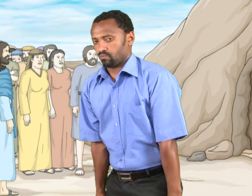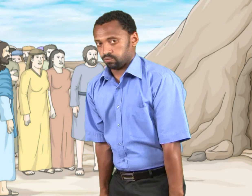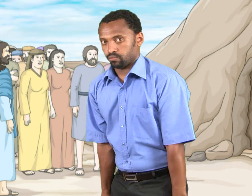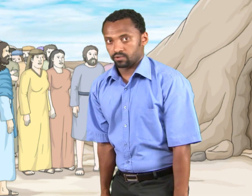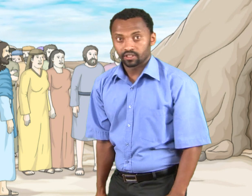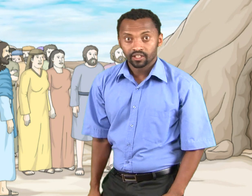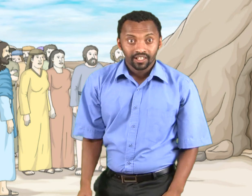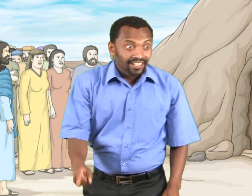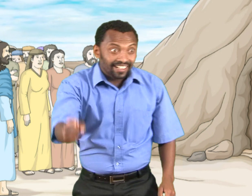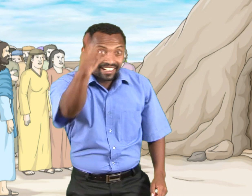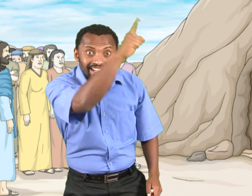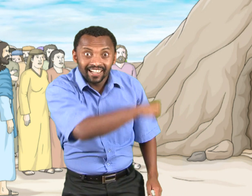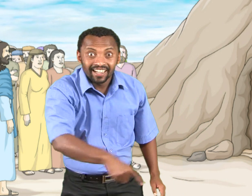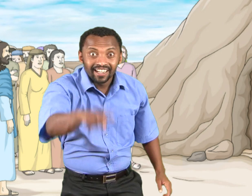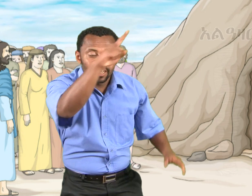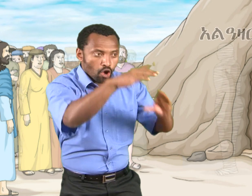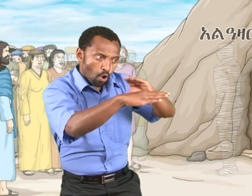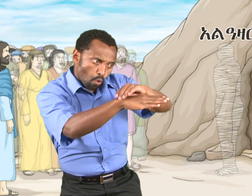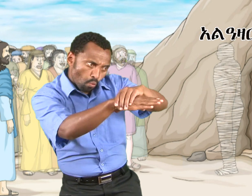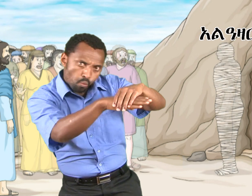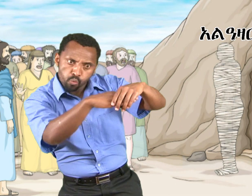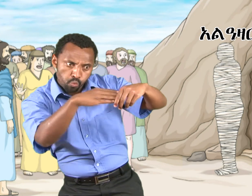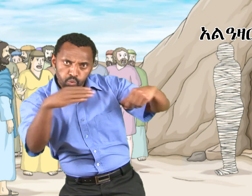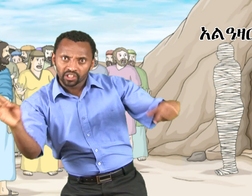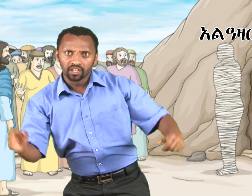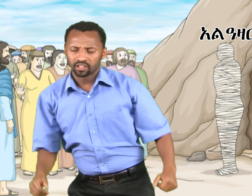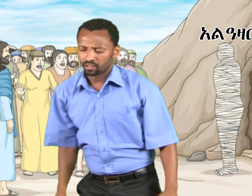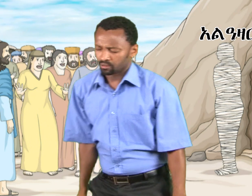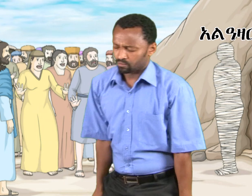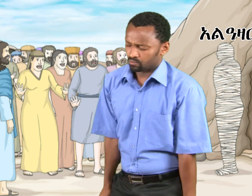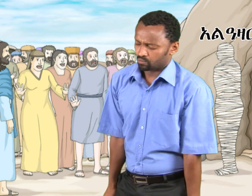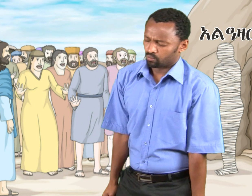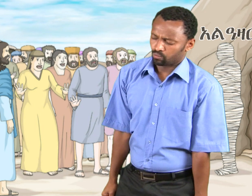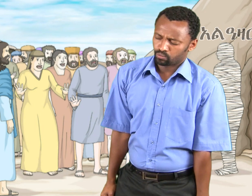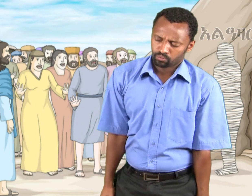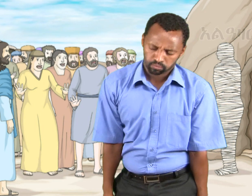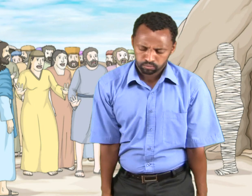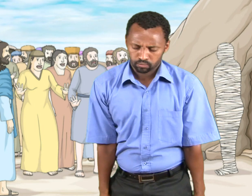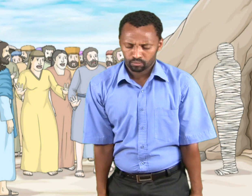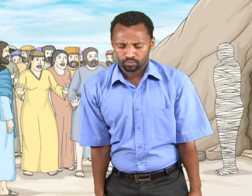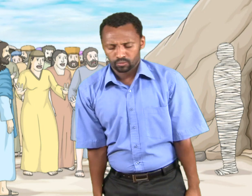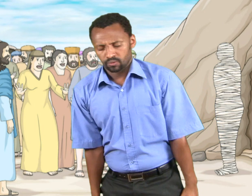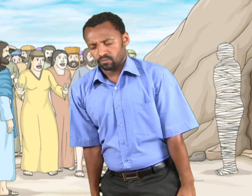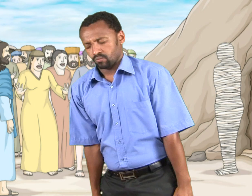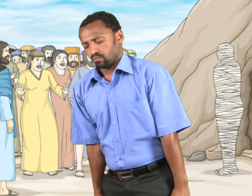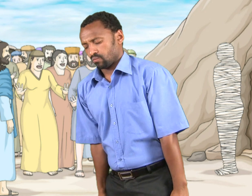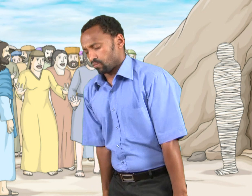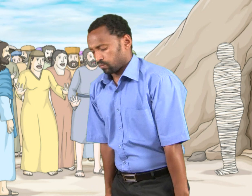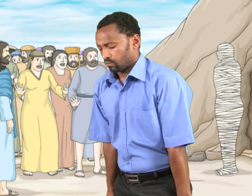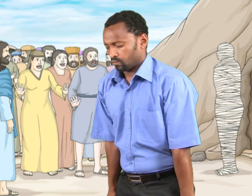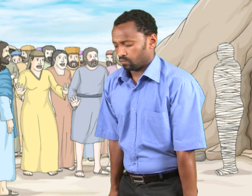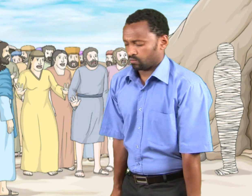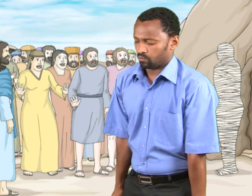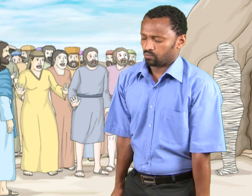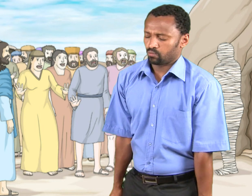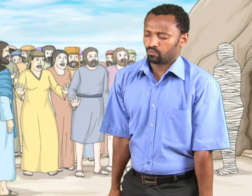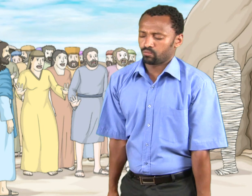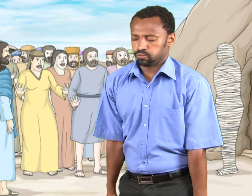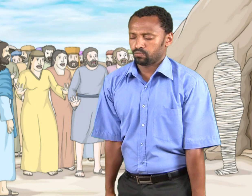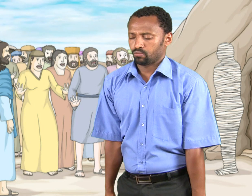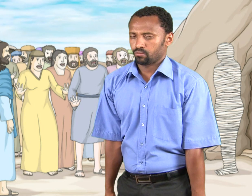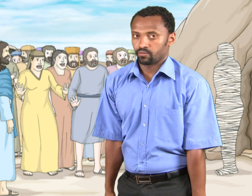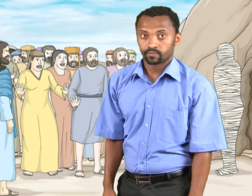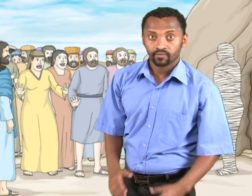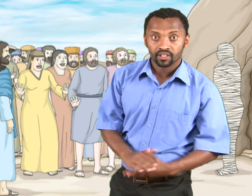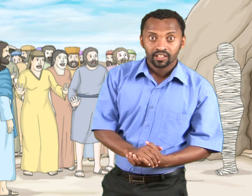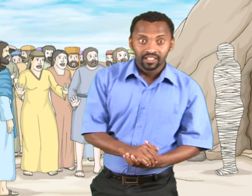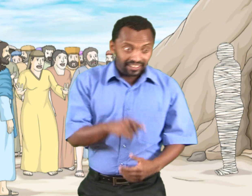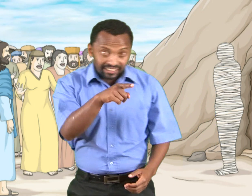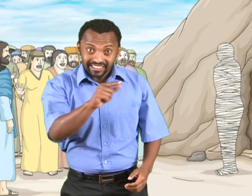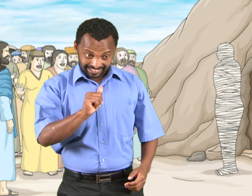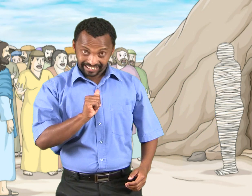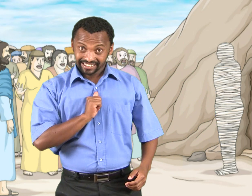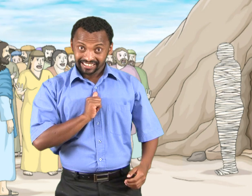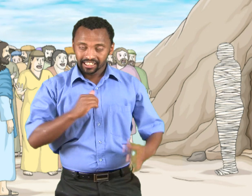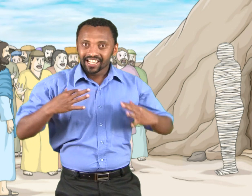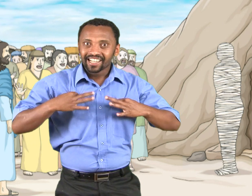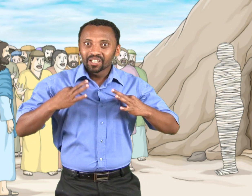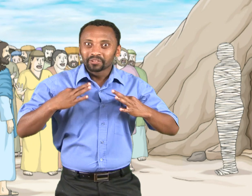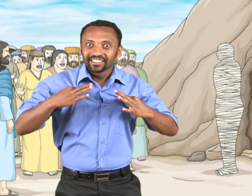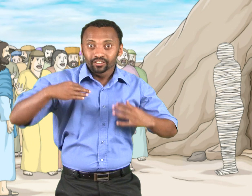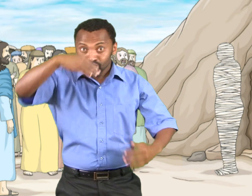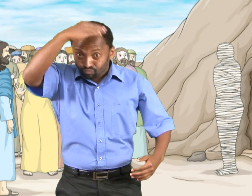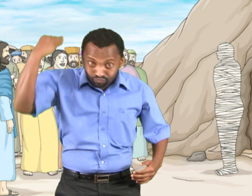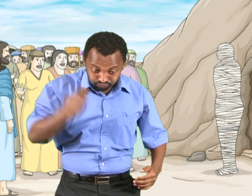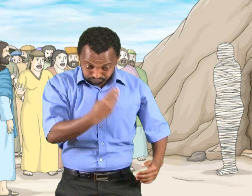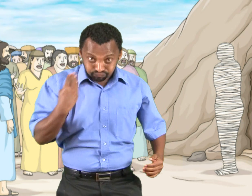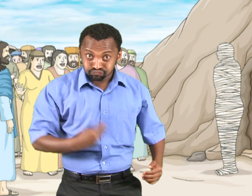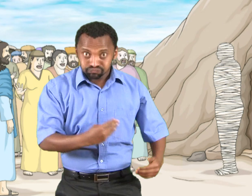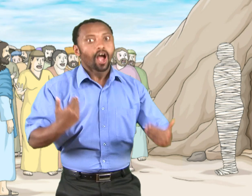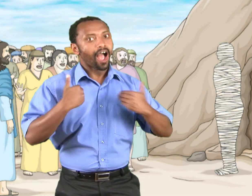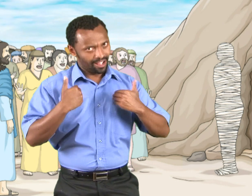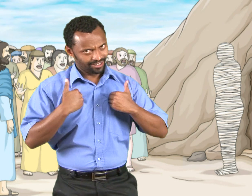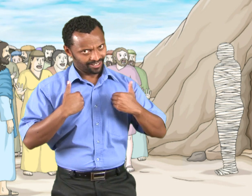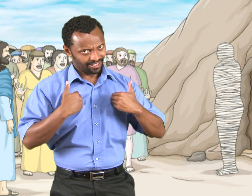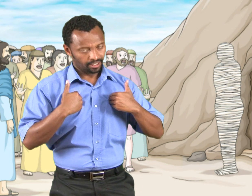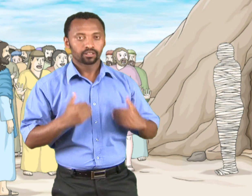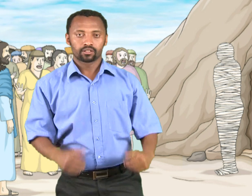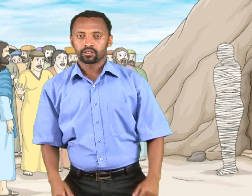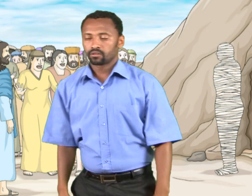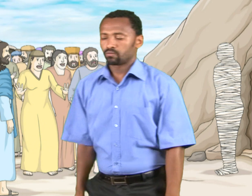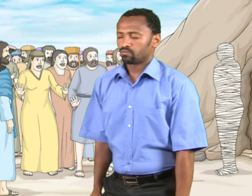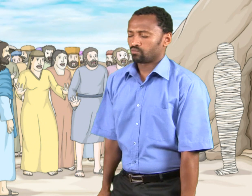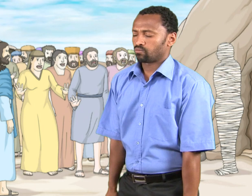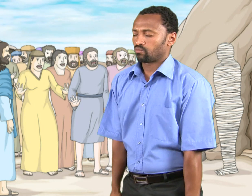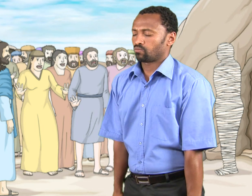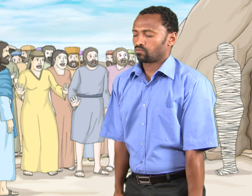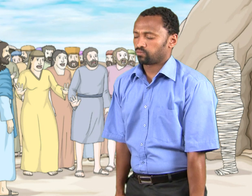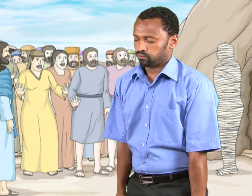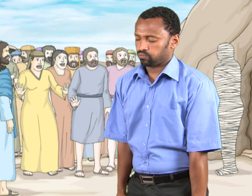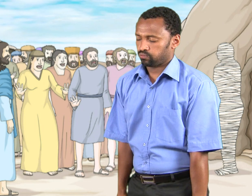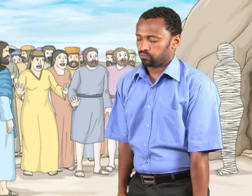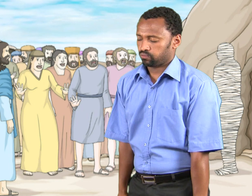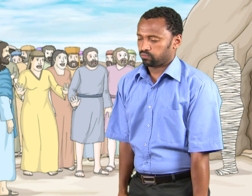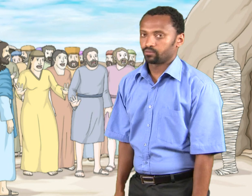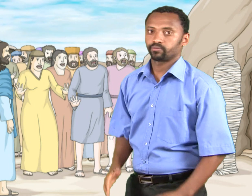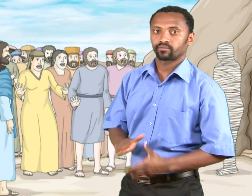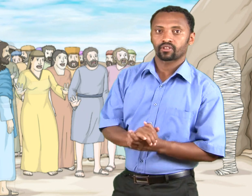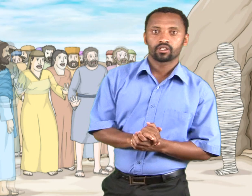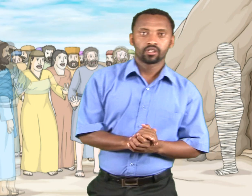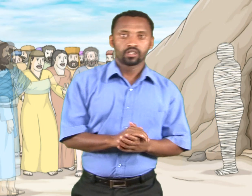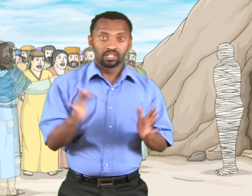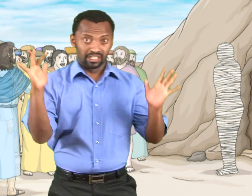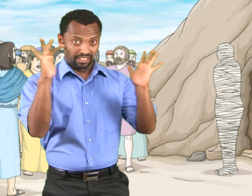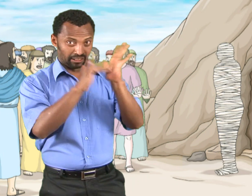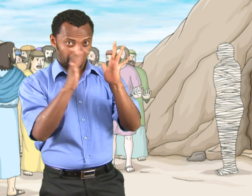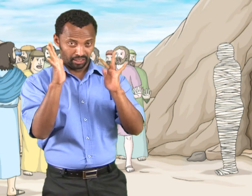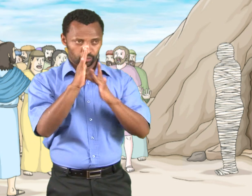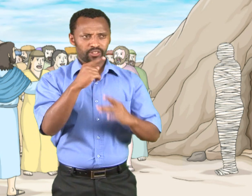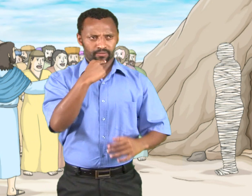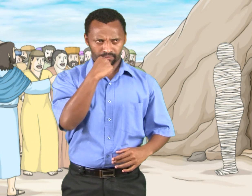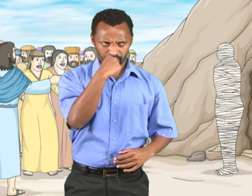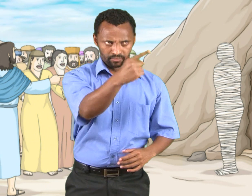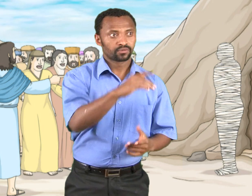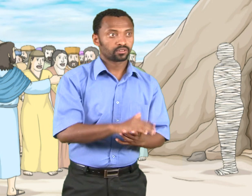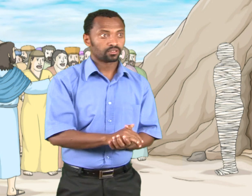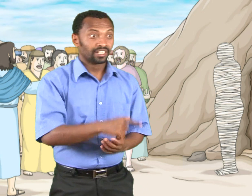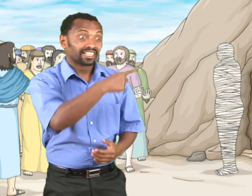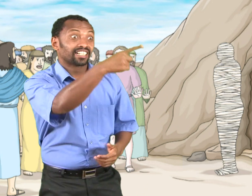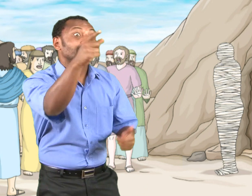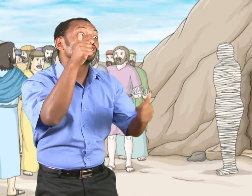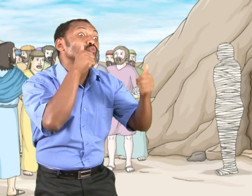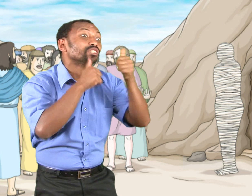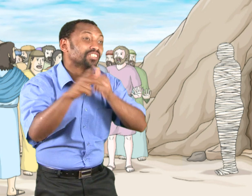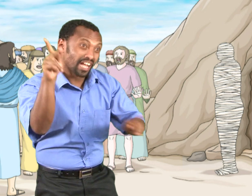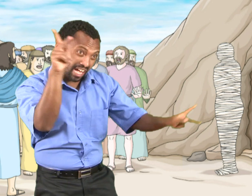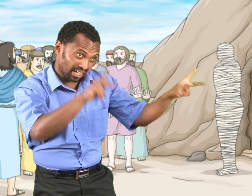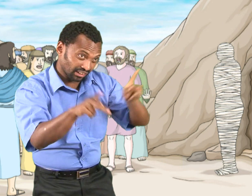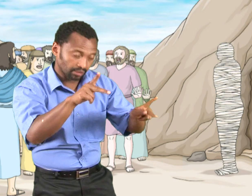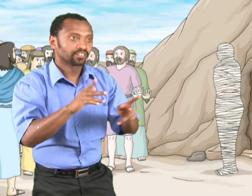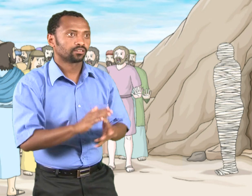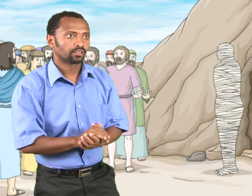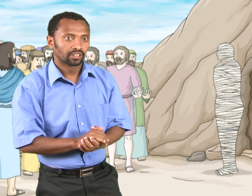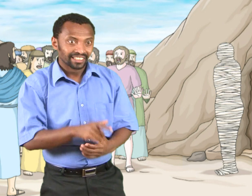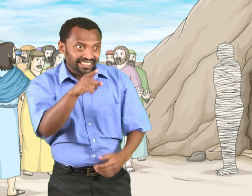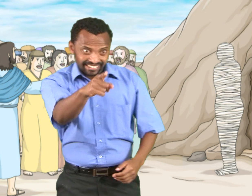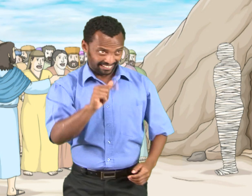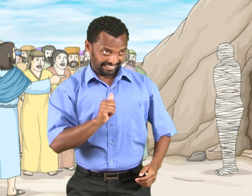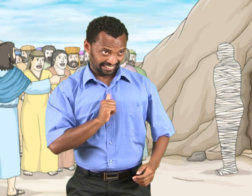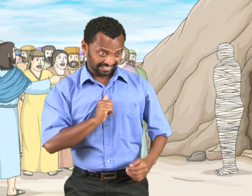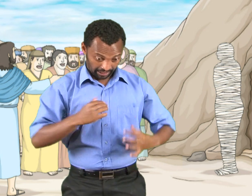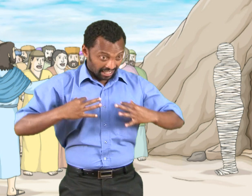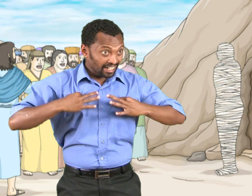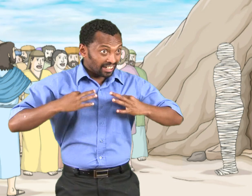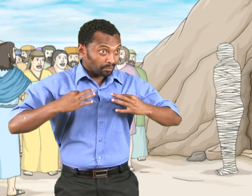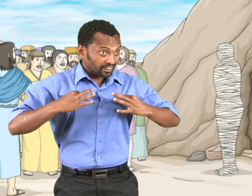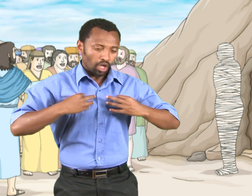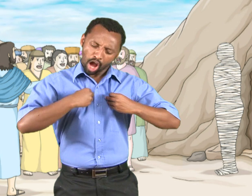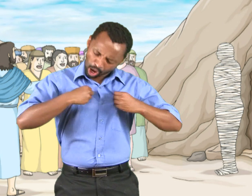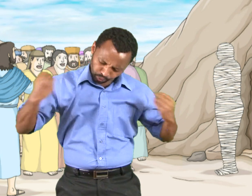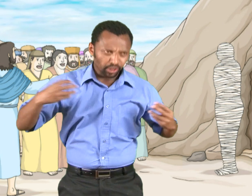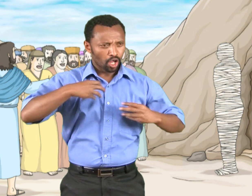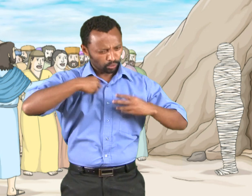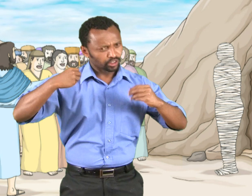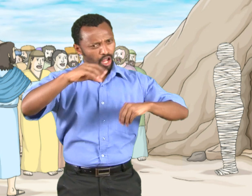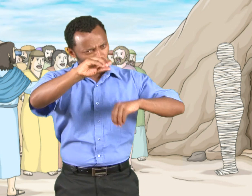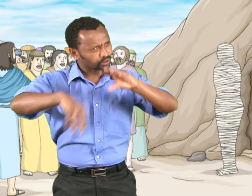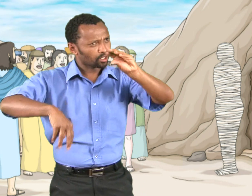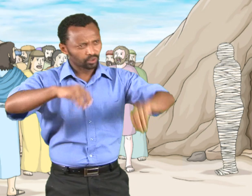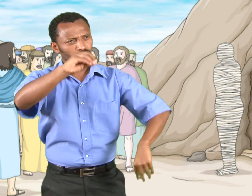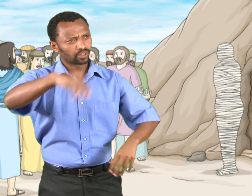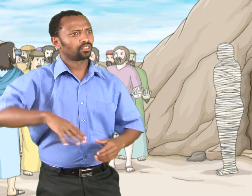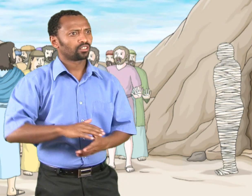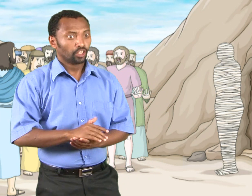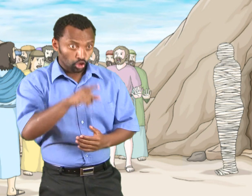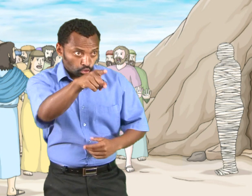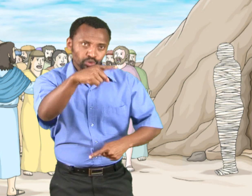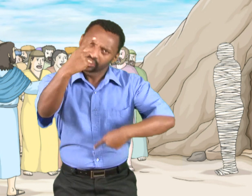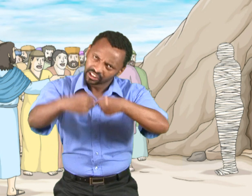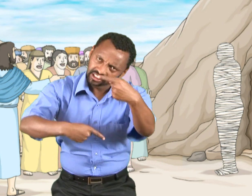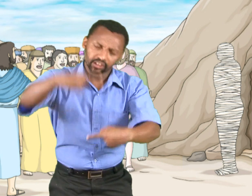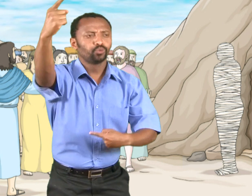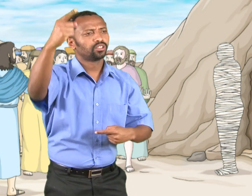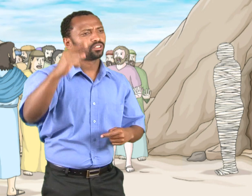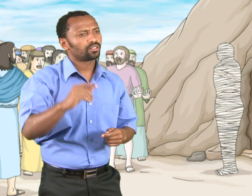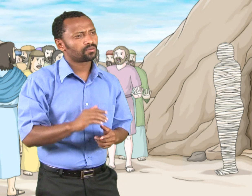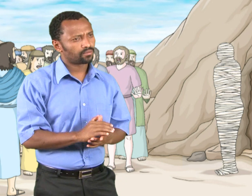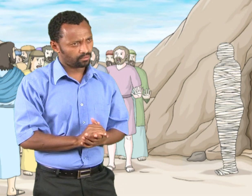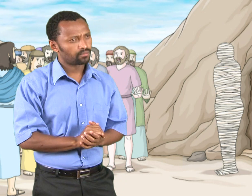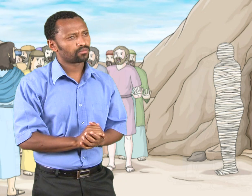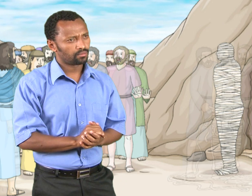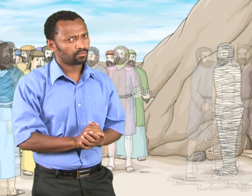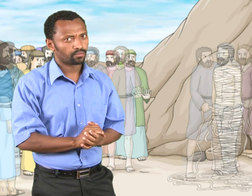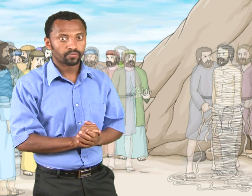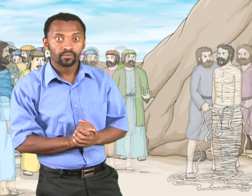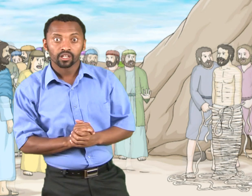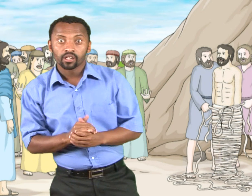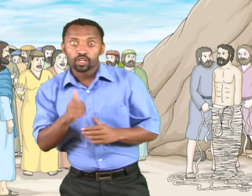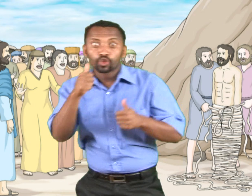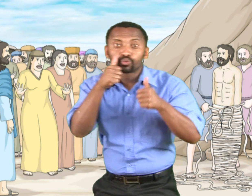The man who had been dead came out with his hands and feet bound in strips of linen, and his face wrapped in a cloth.